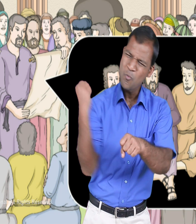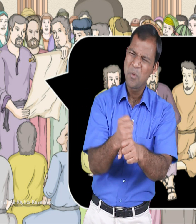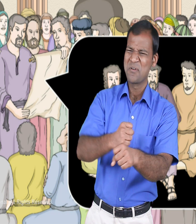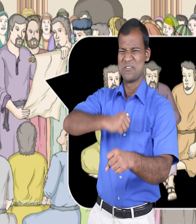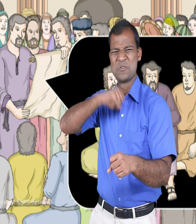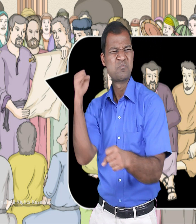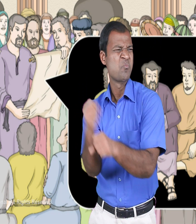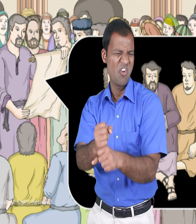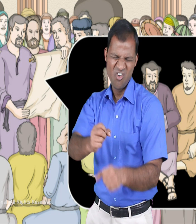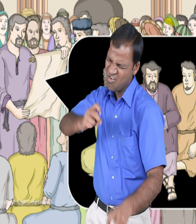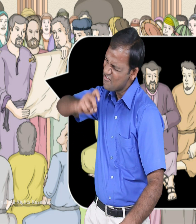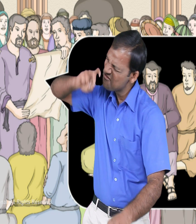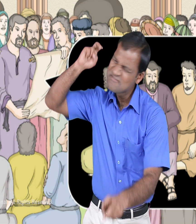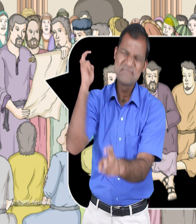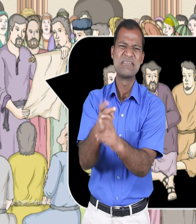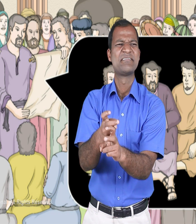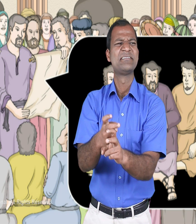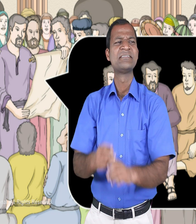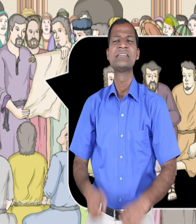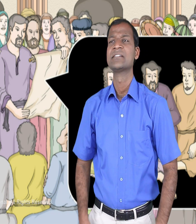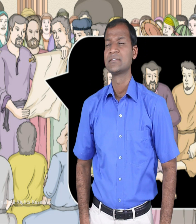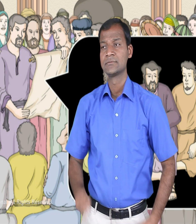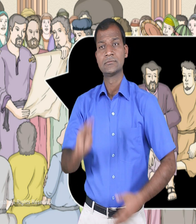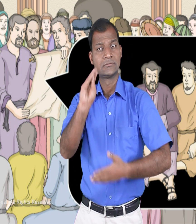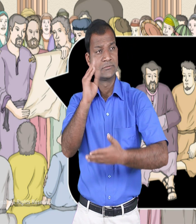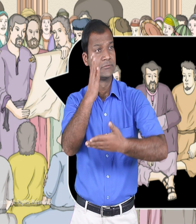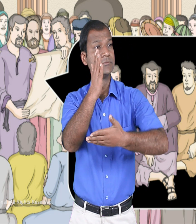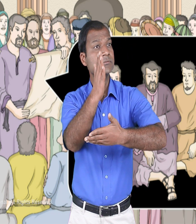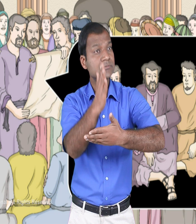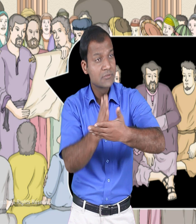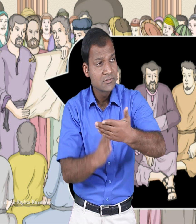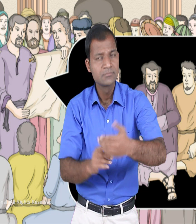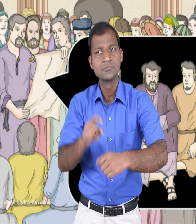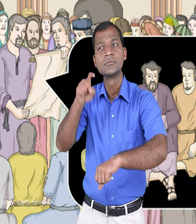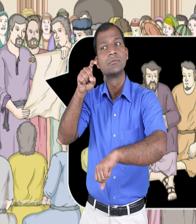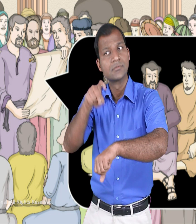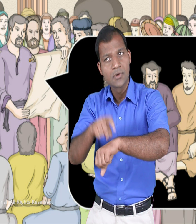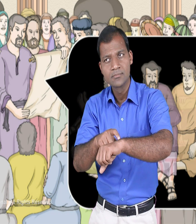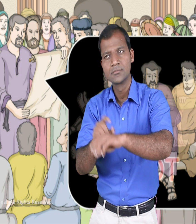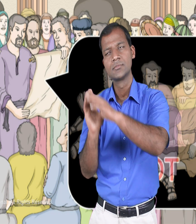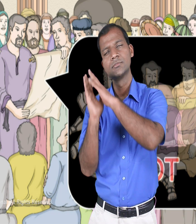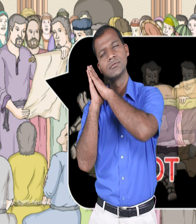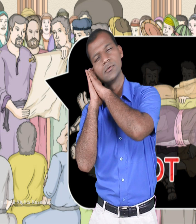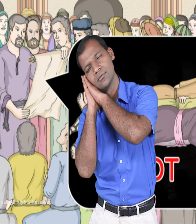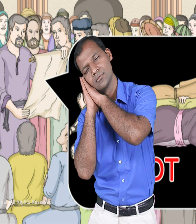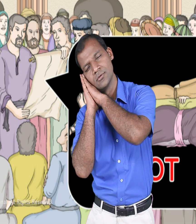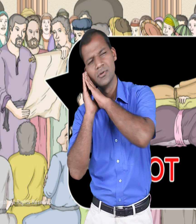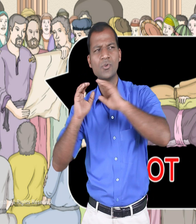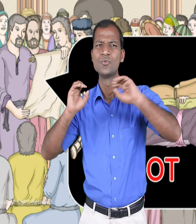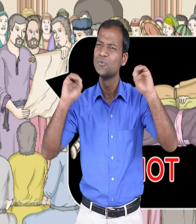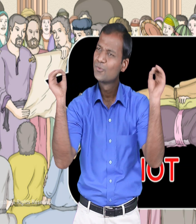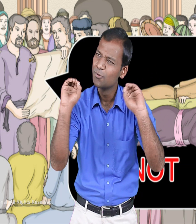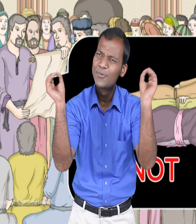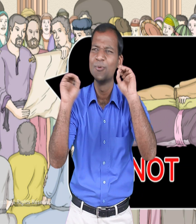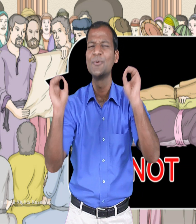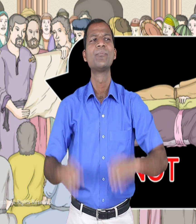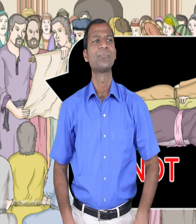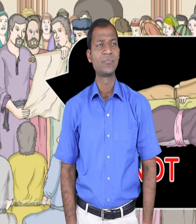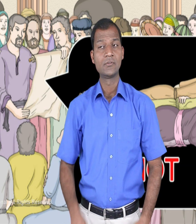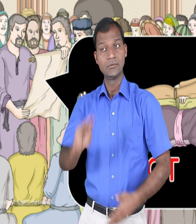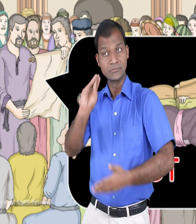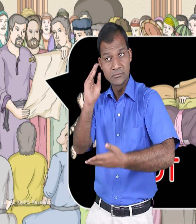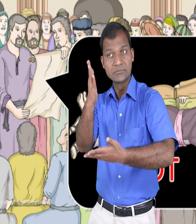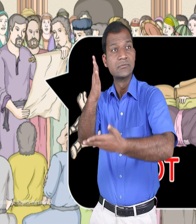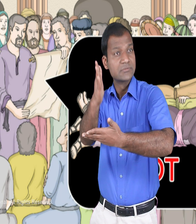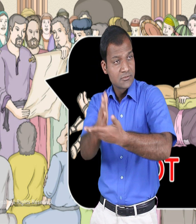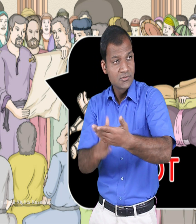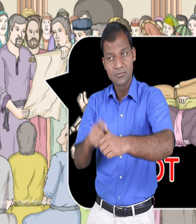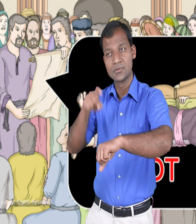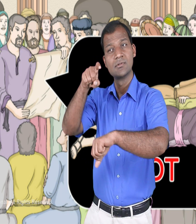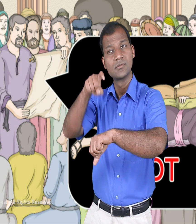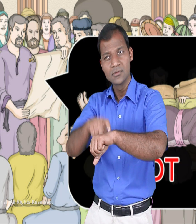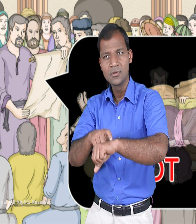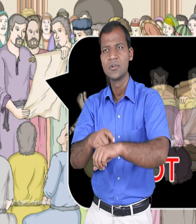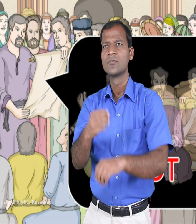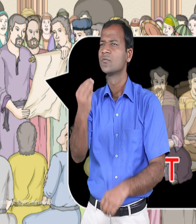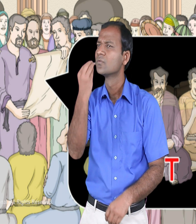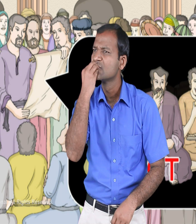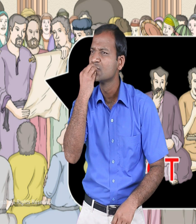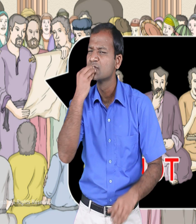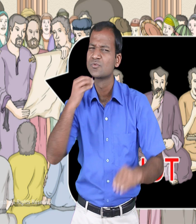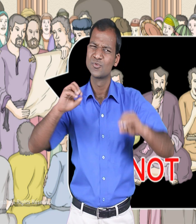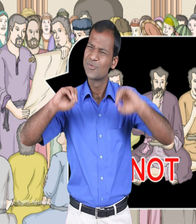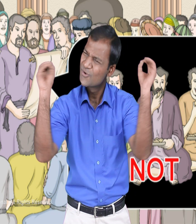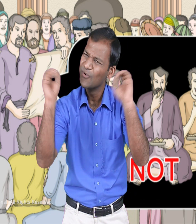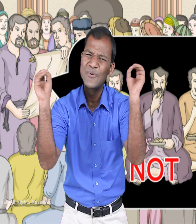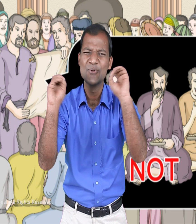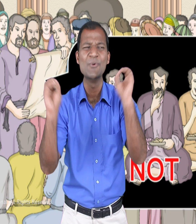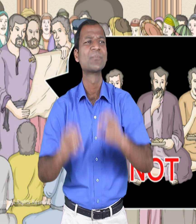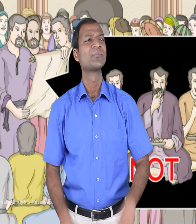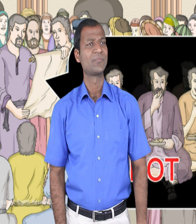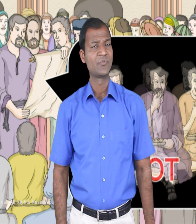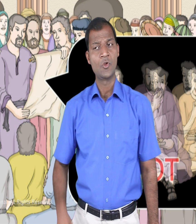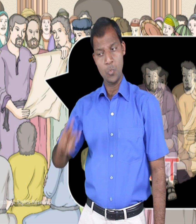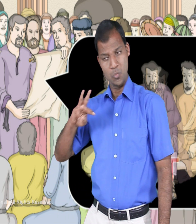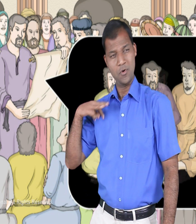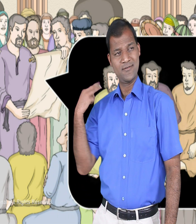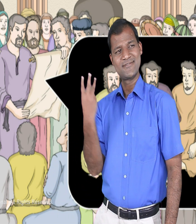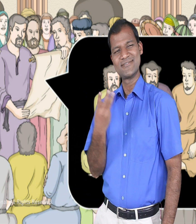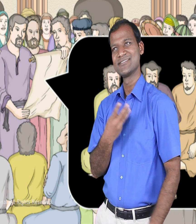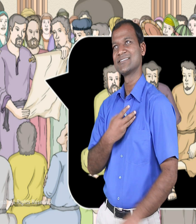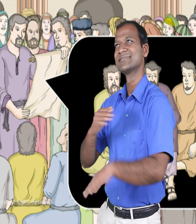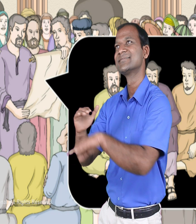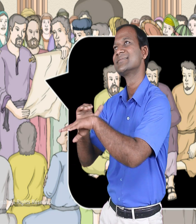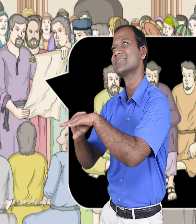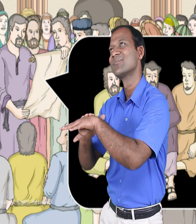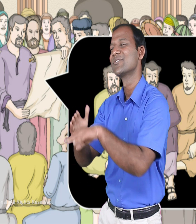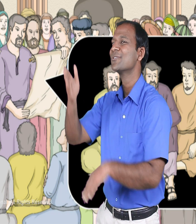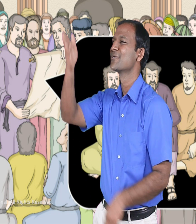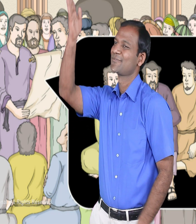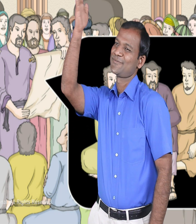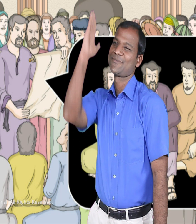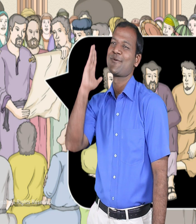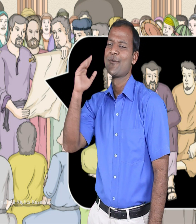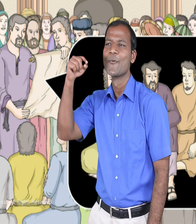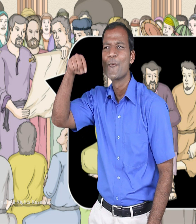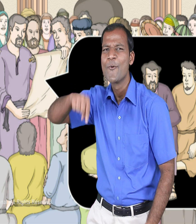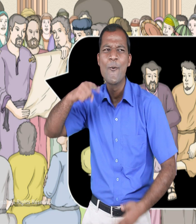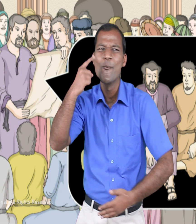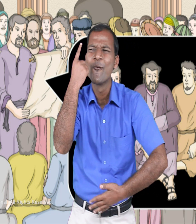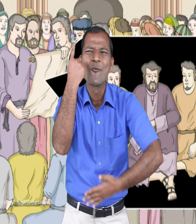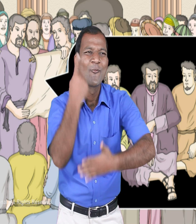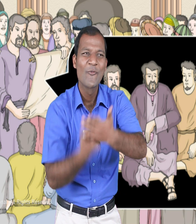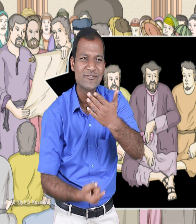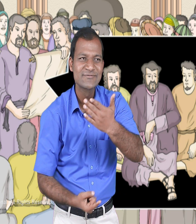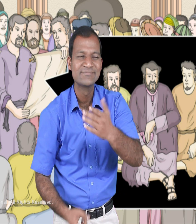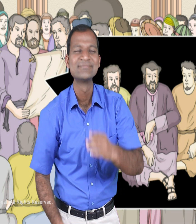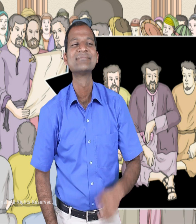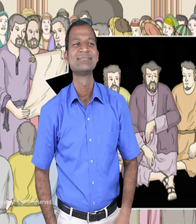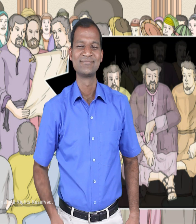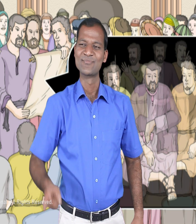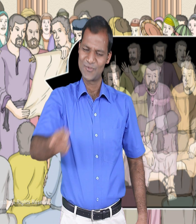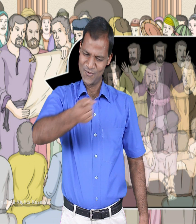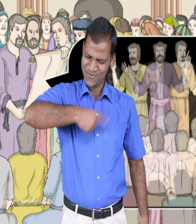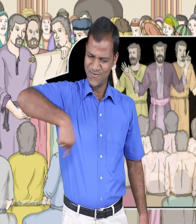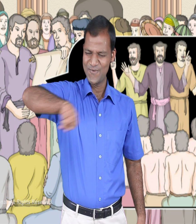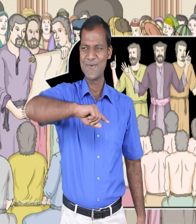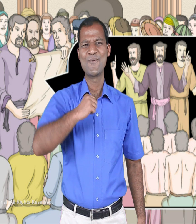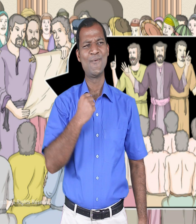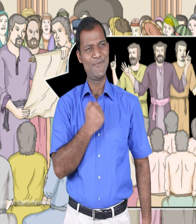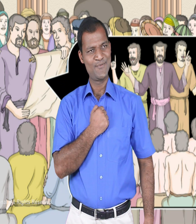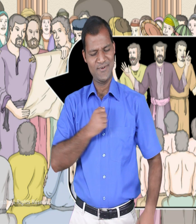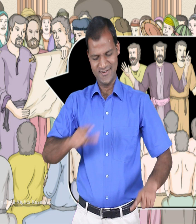in labor, sleepless nights, and hunger;